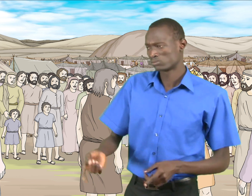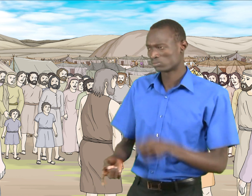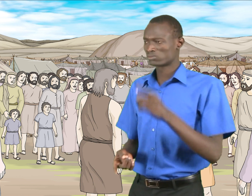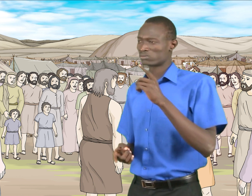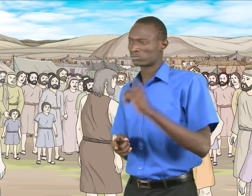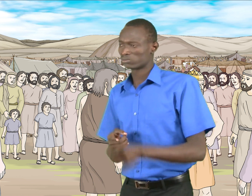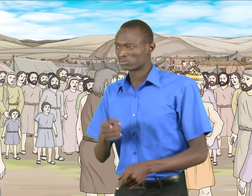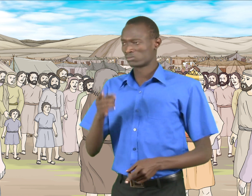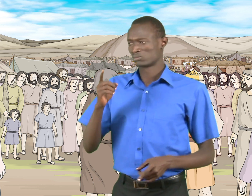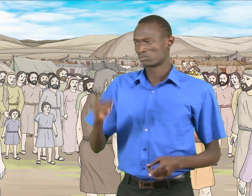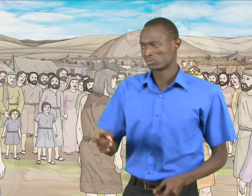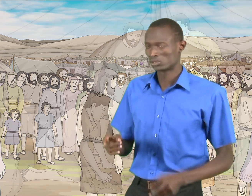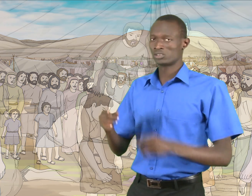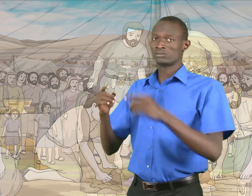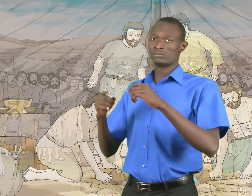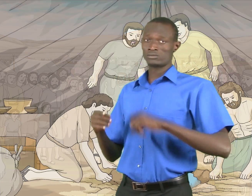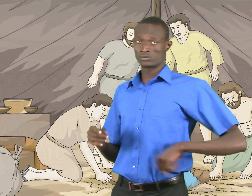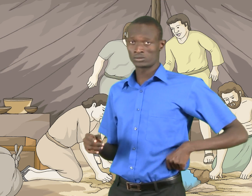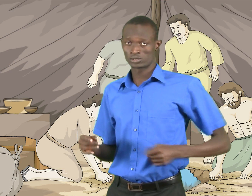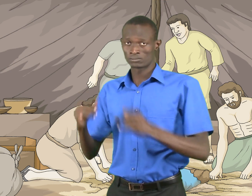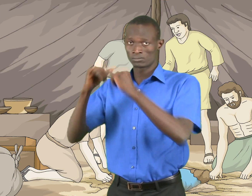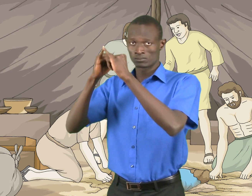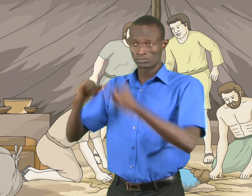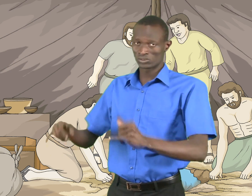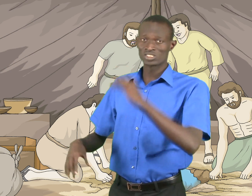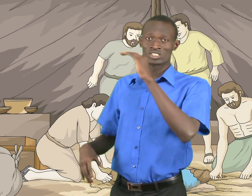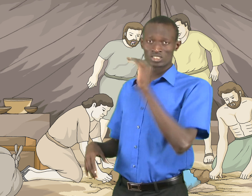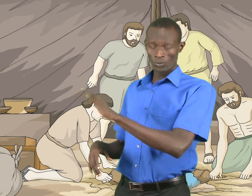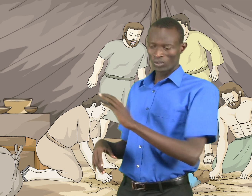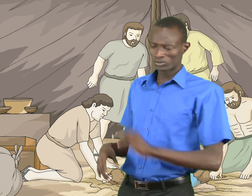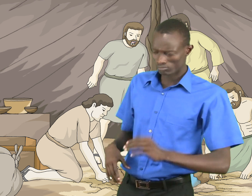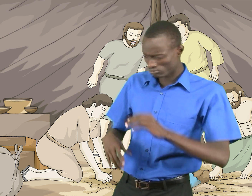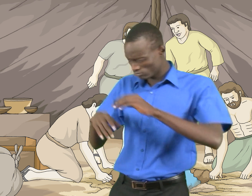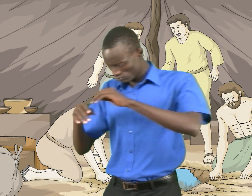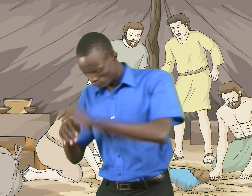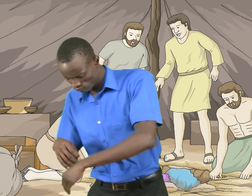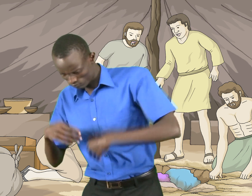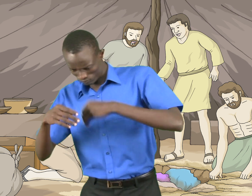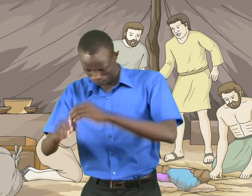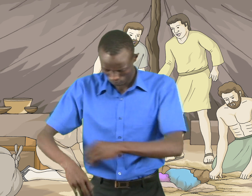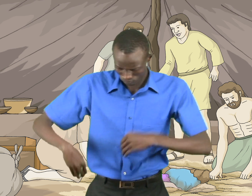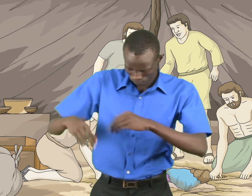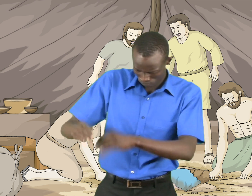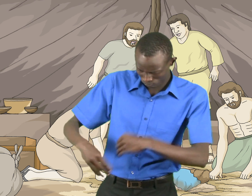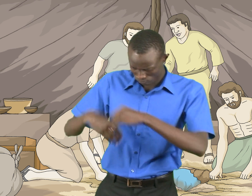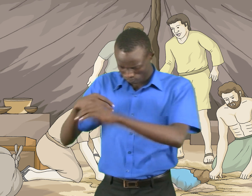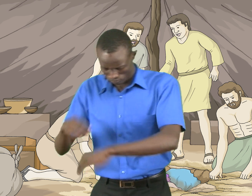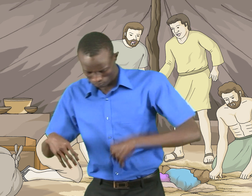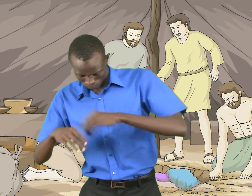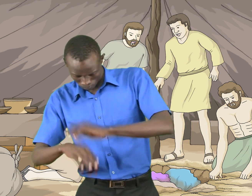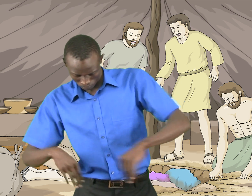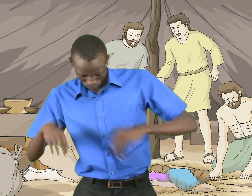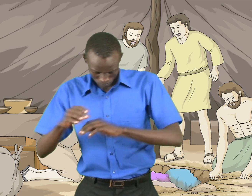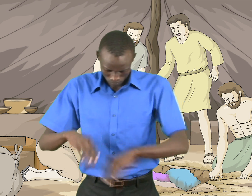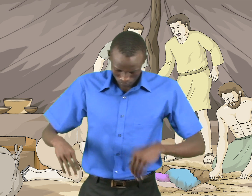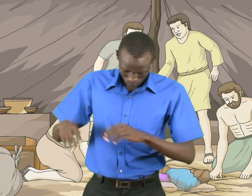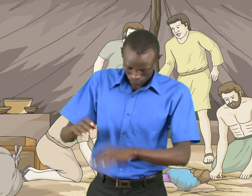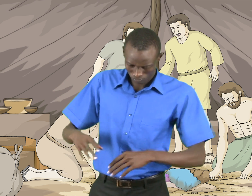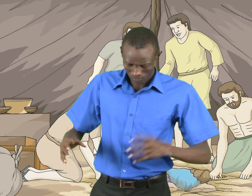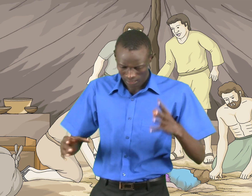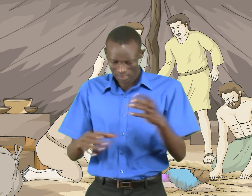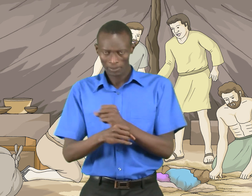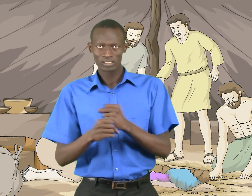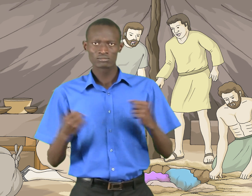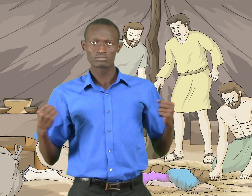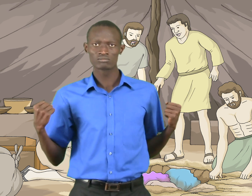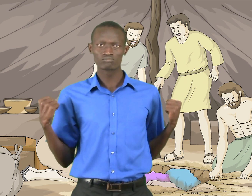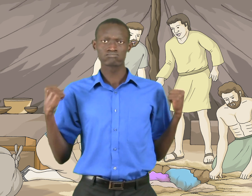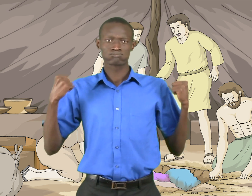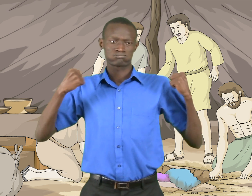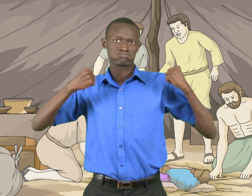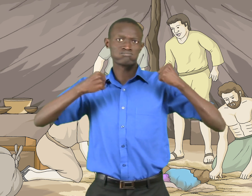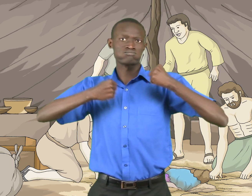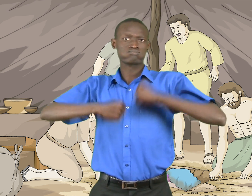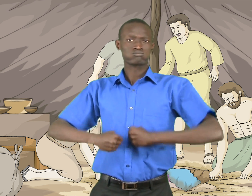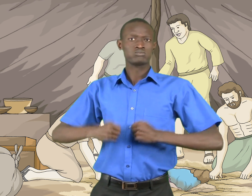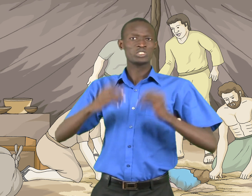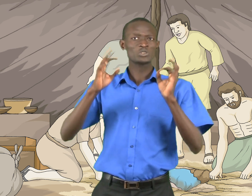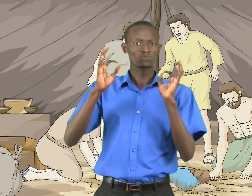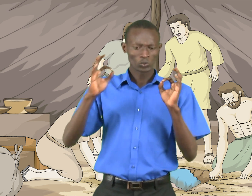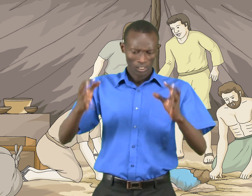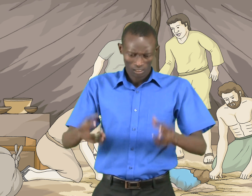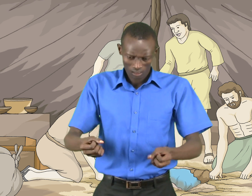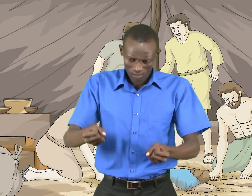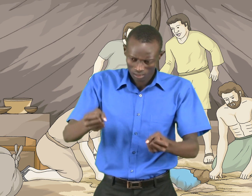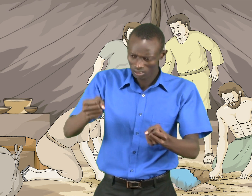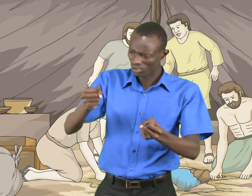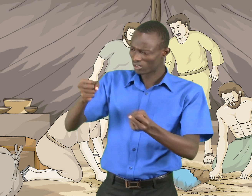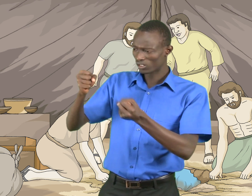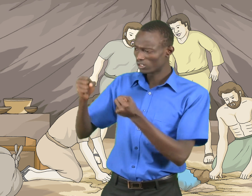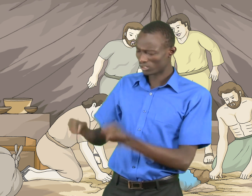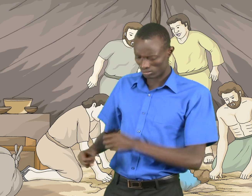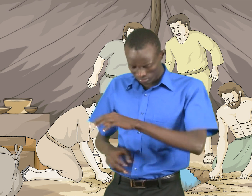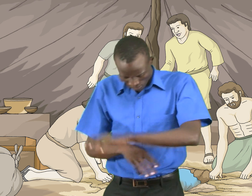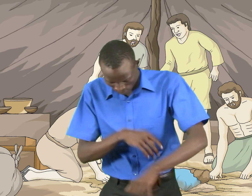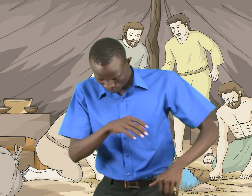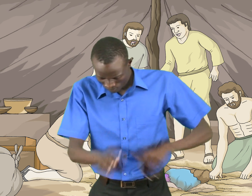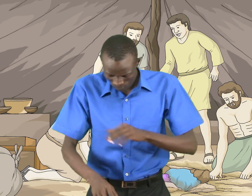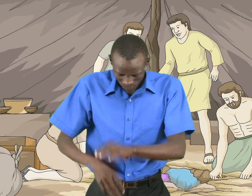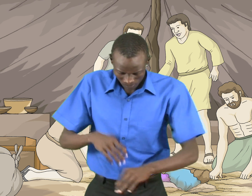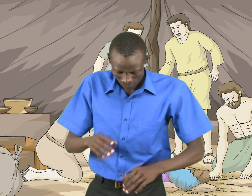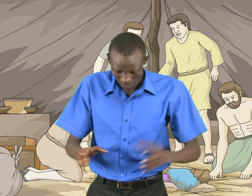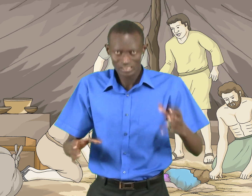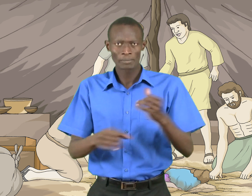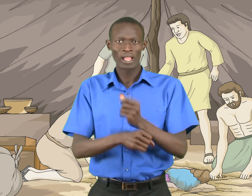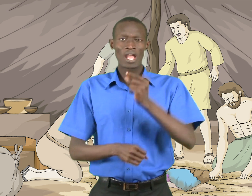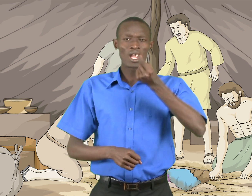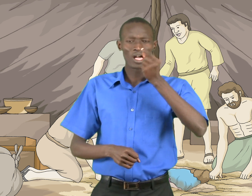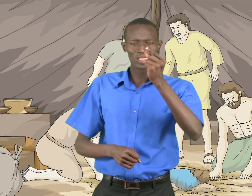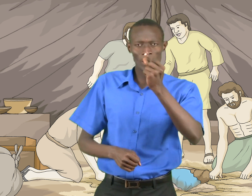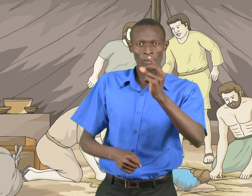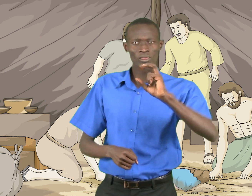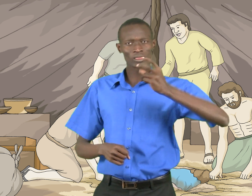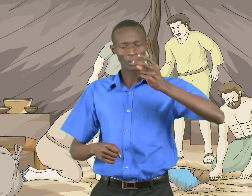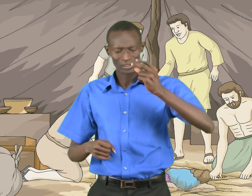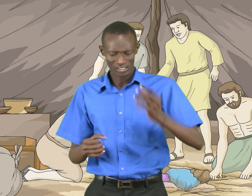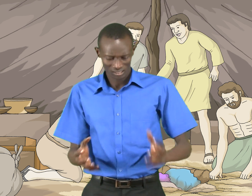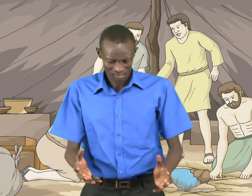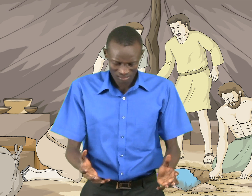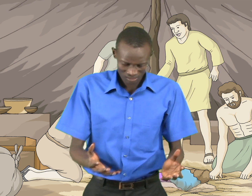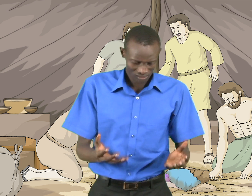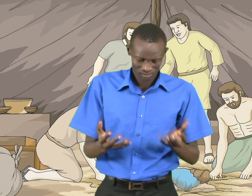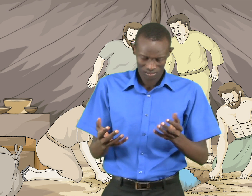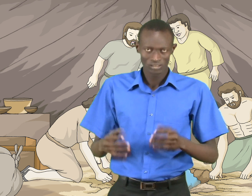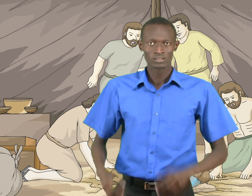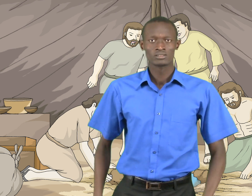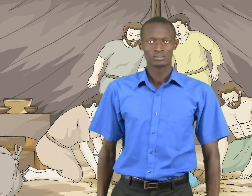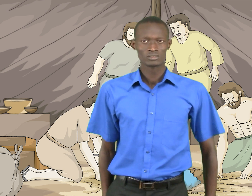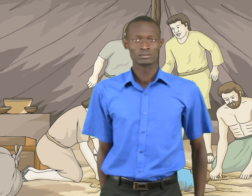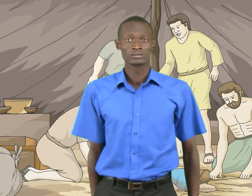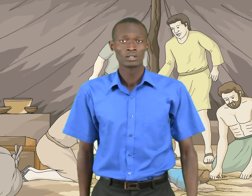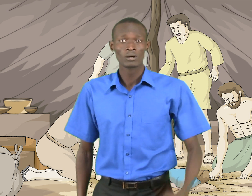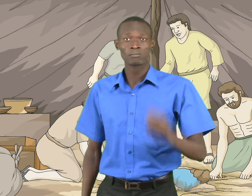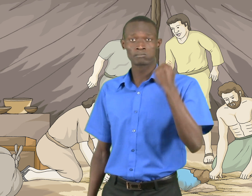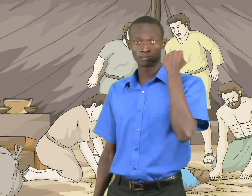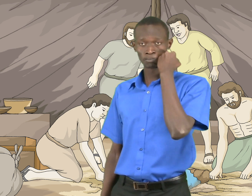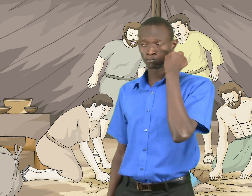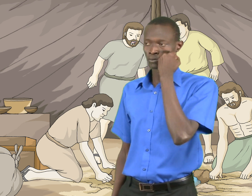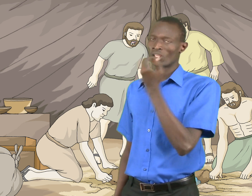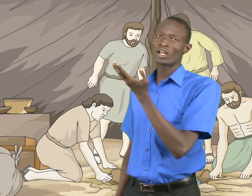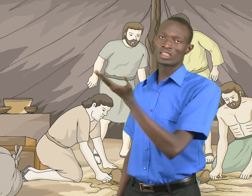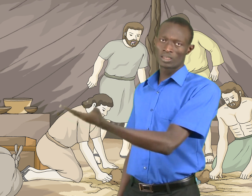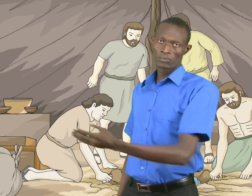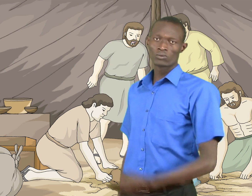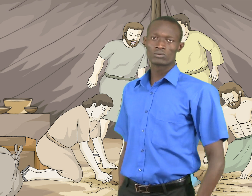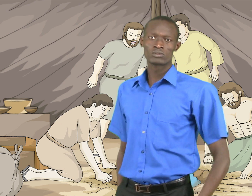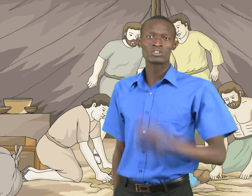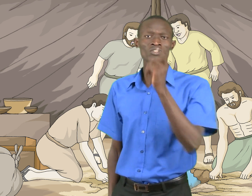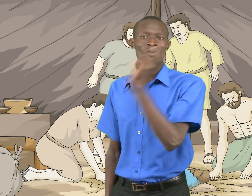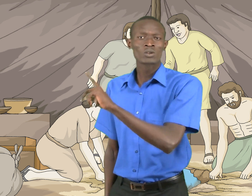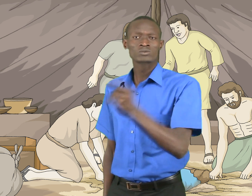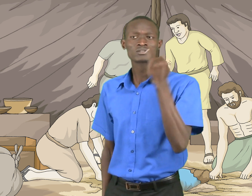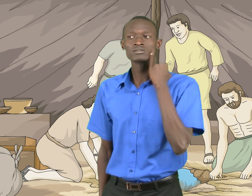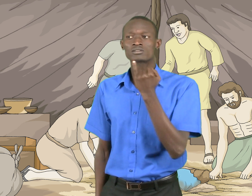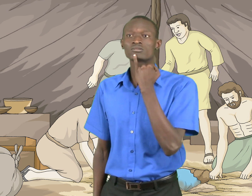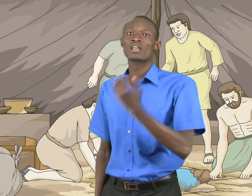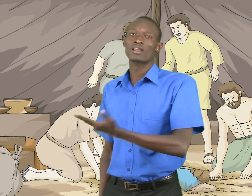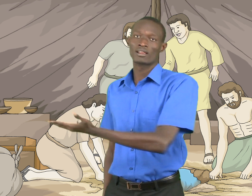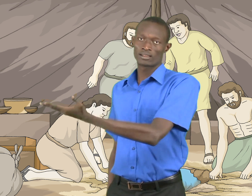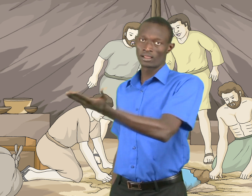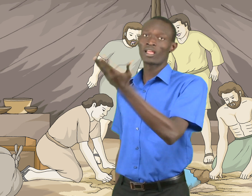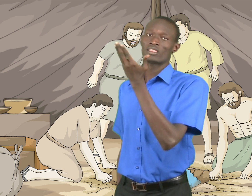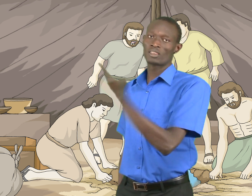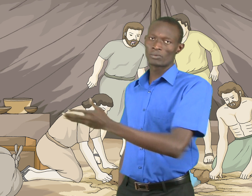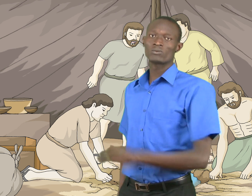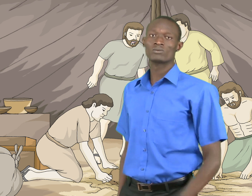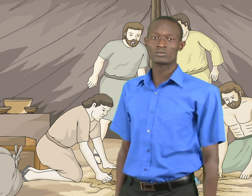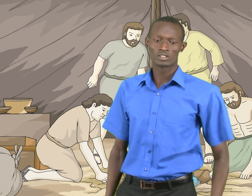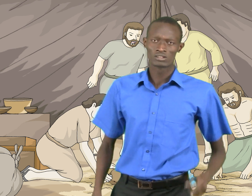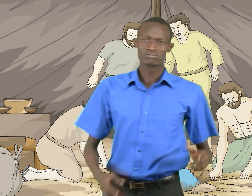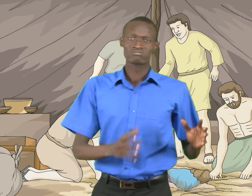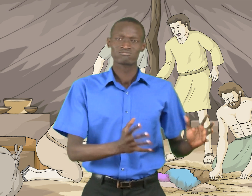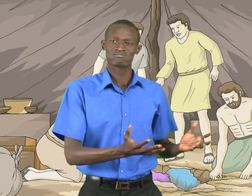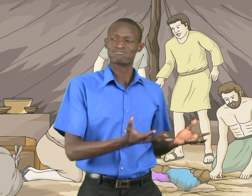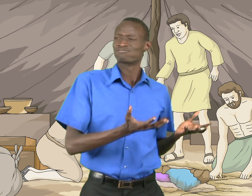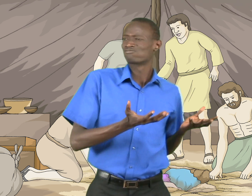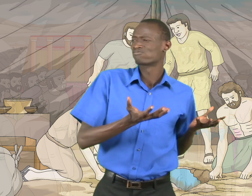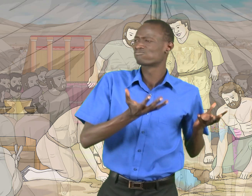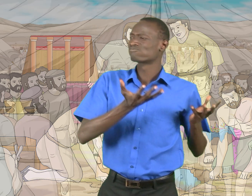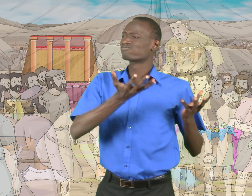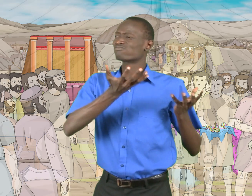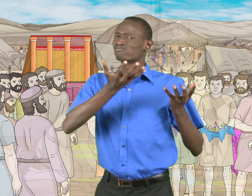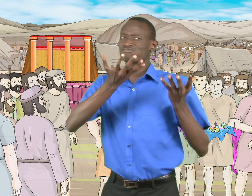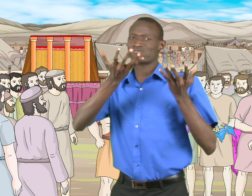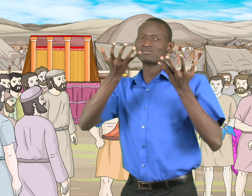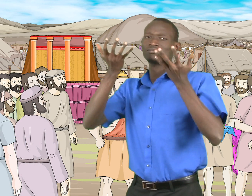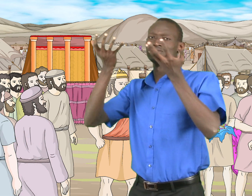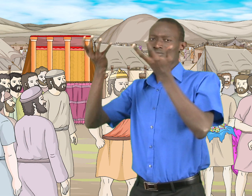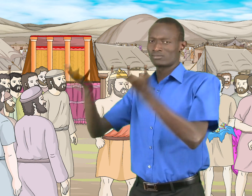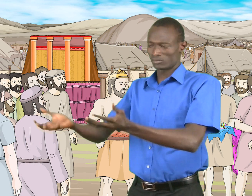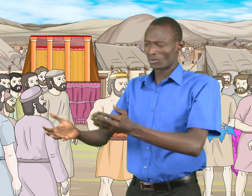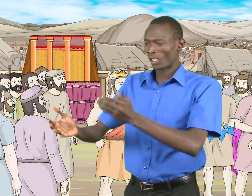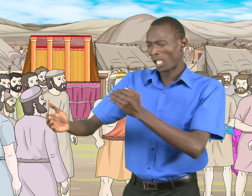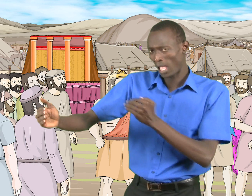So Joshua sent messengers who ran to the tent, and there it all was, hidden in his tent, with the silver underneath.